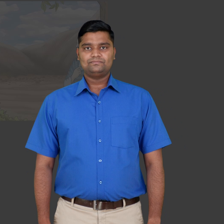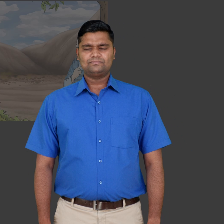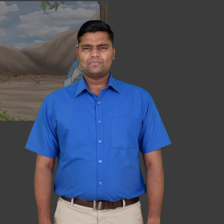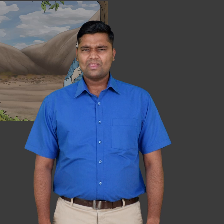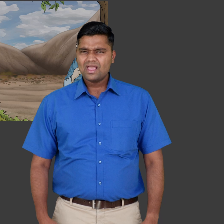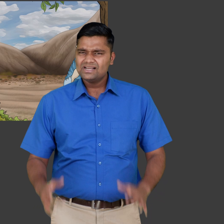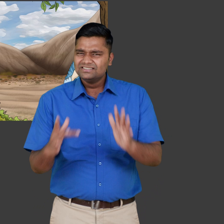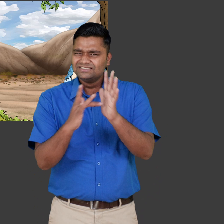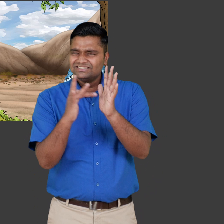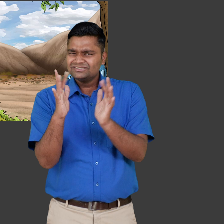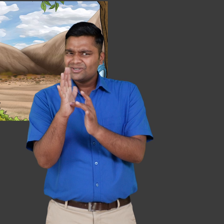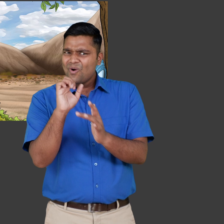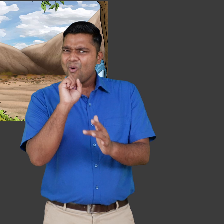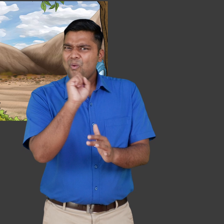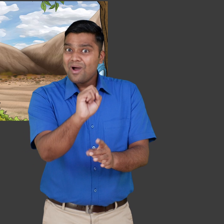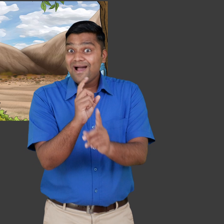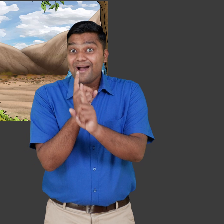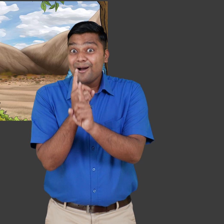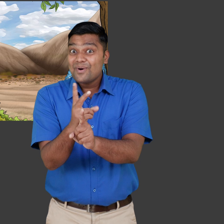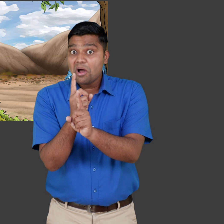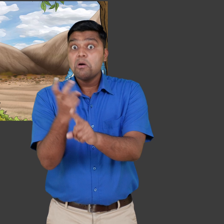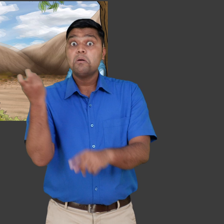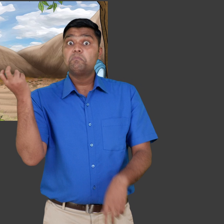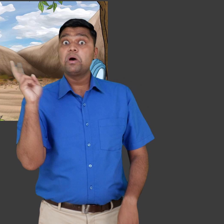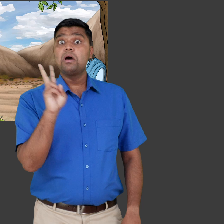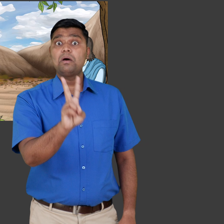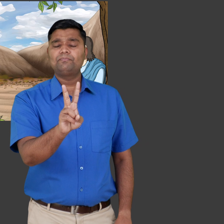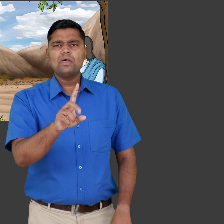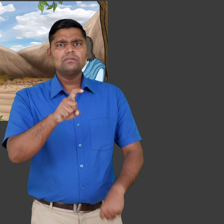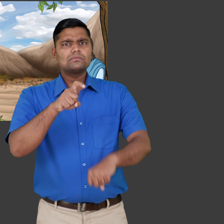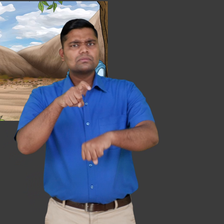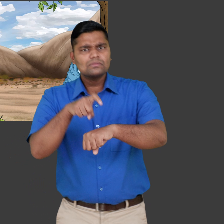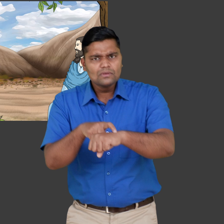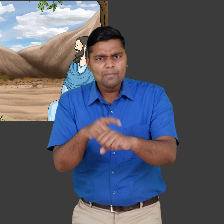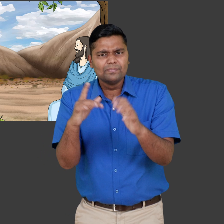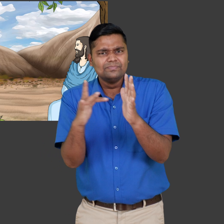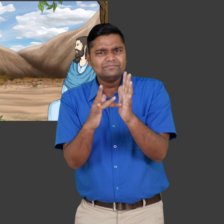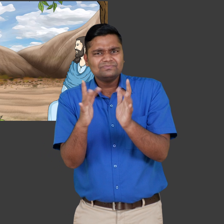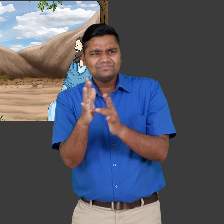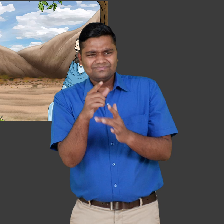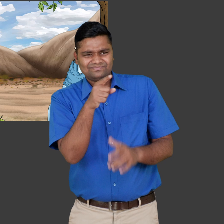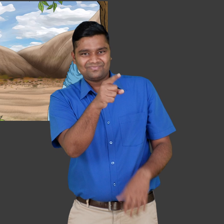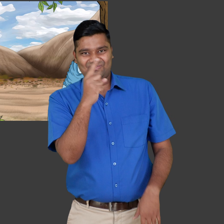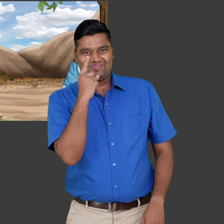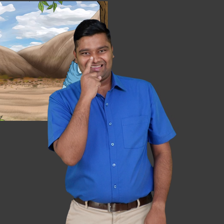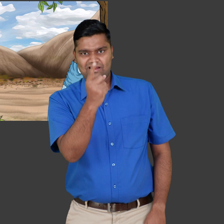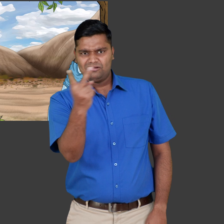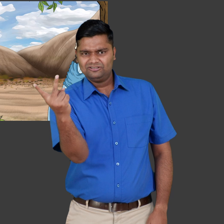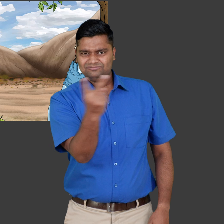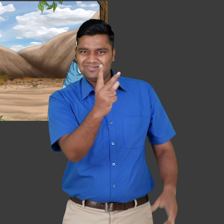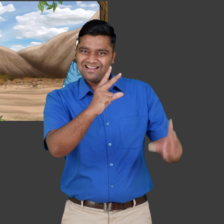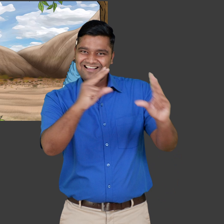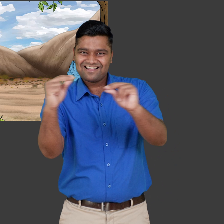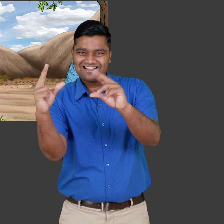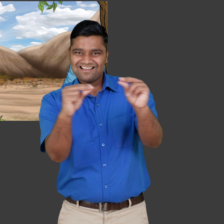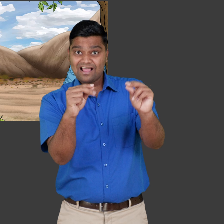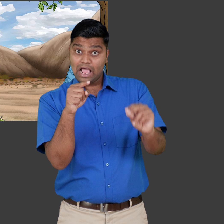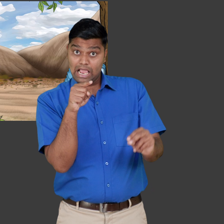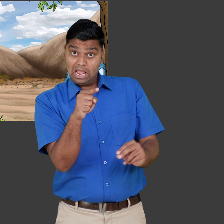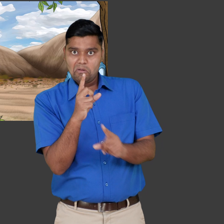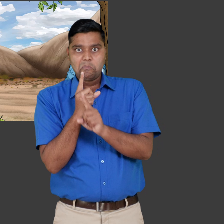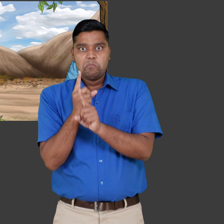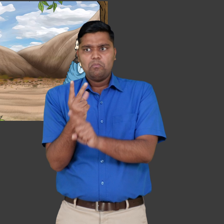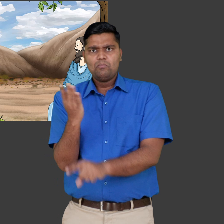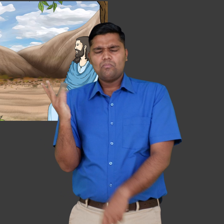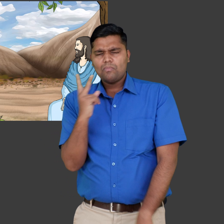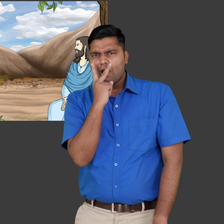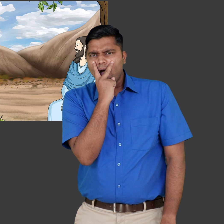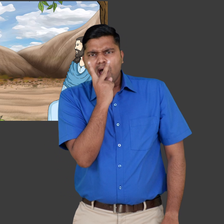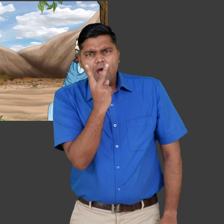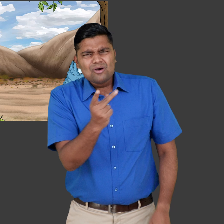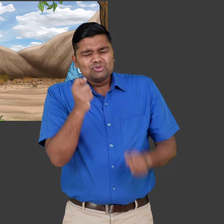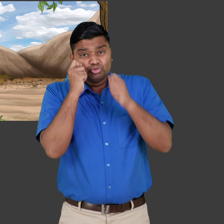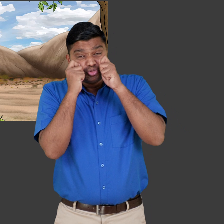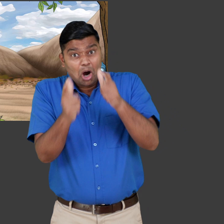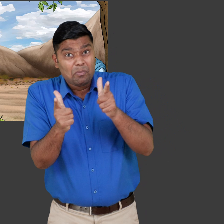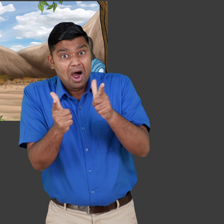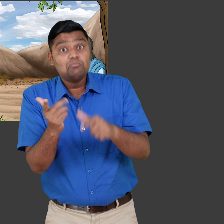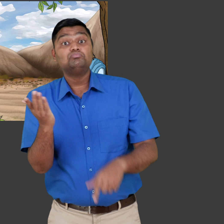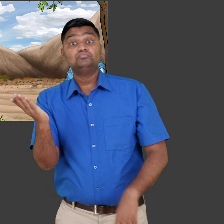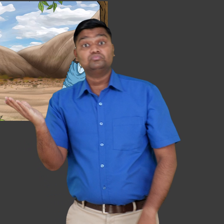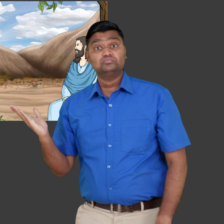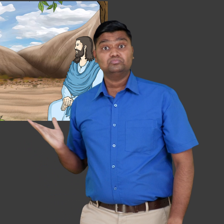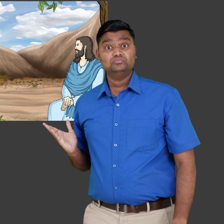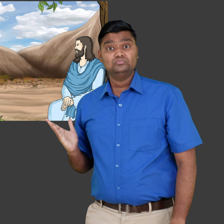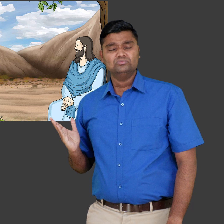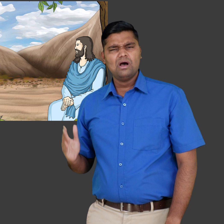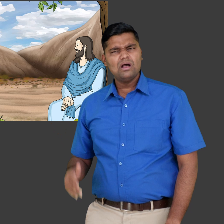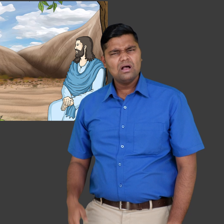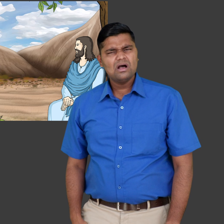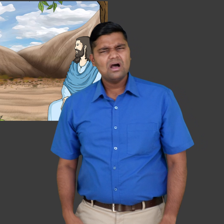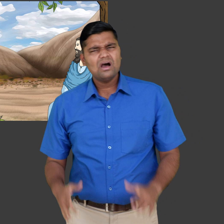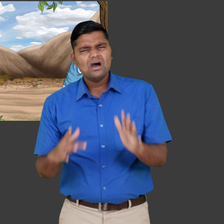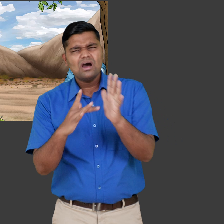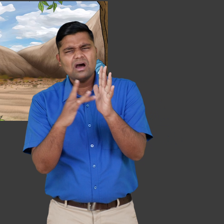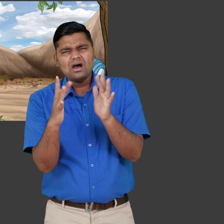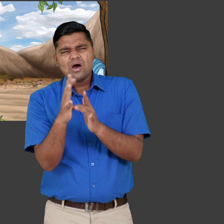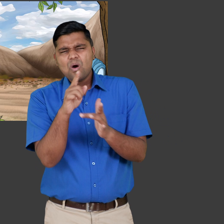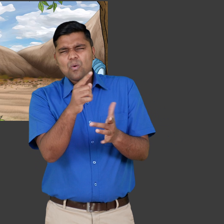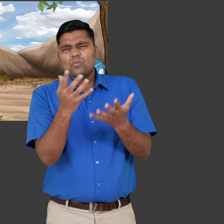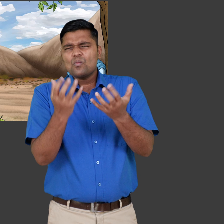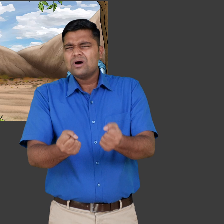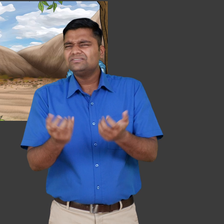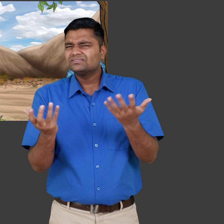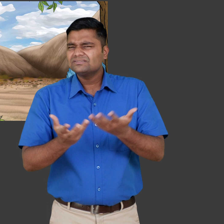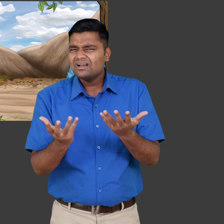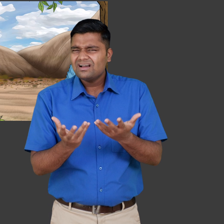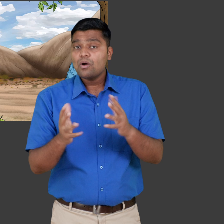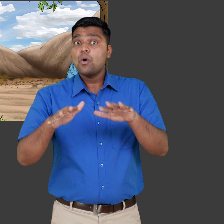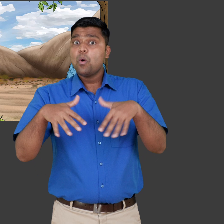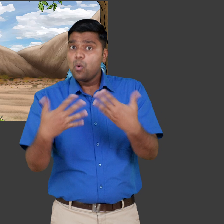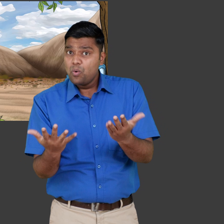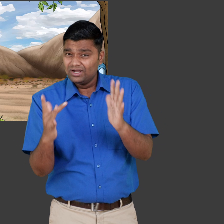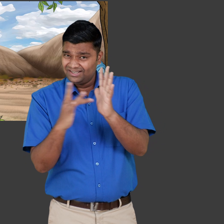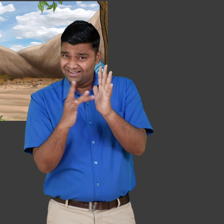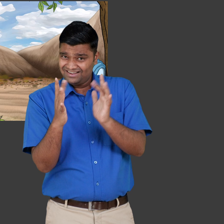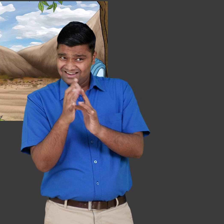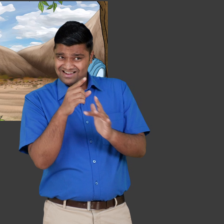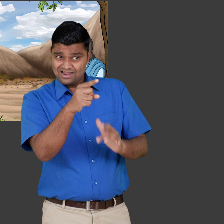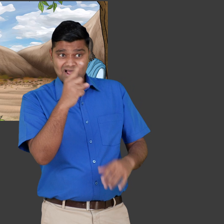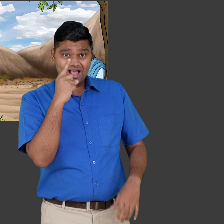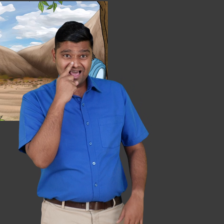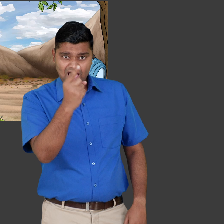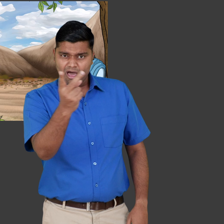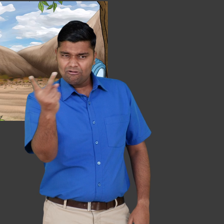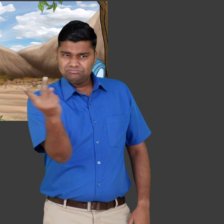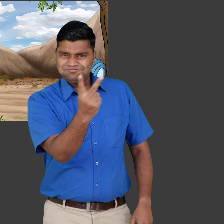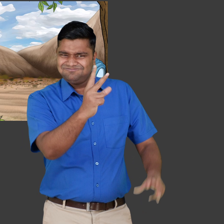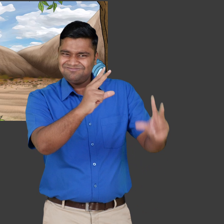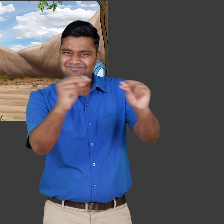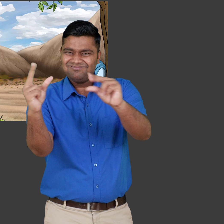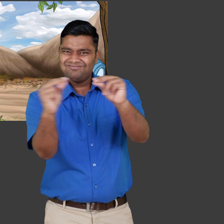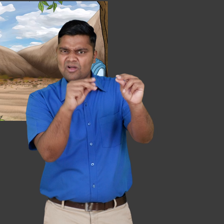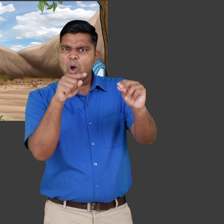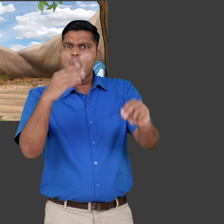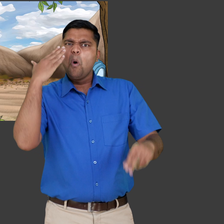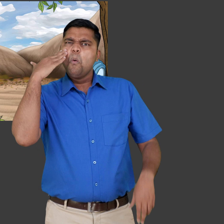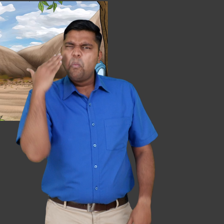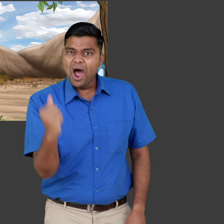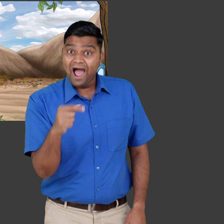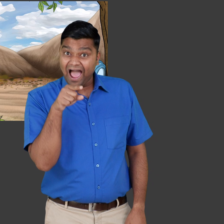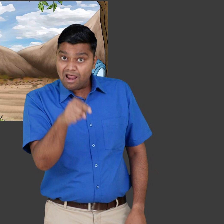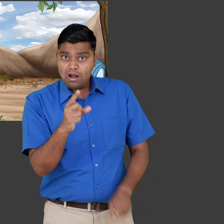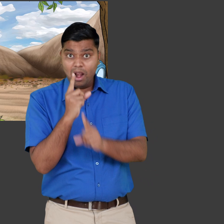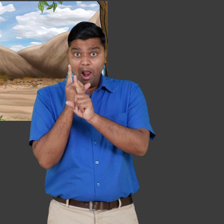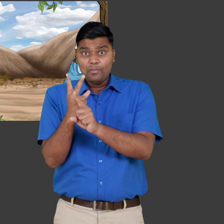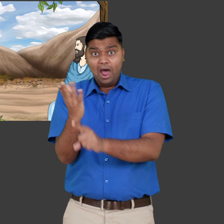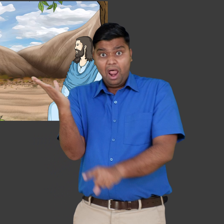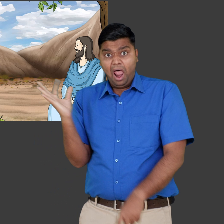Just then His disciples returned and were surprised that He was speaking with a woman.